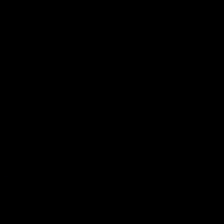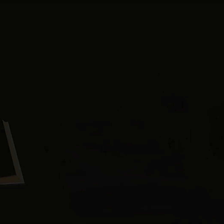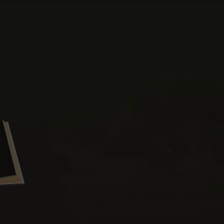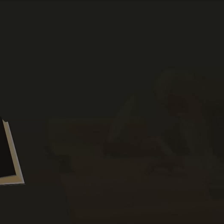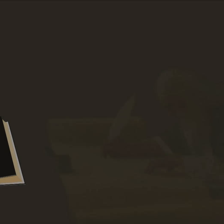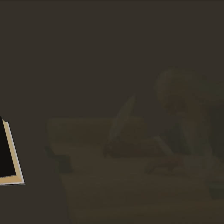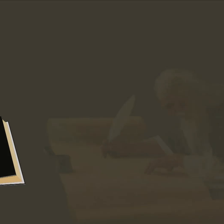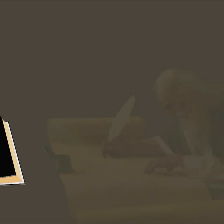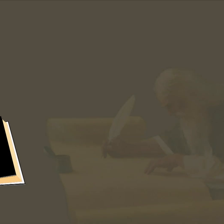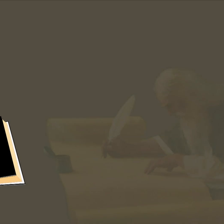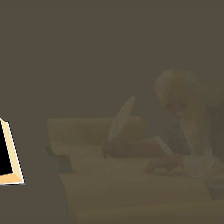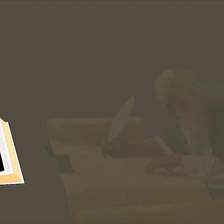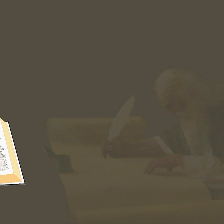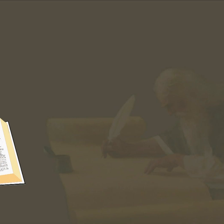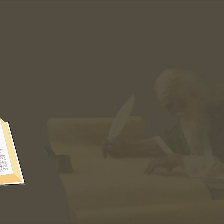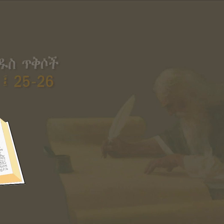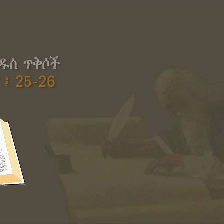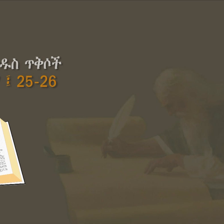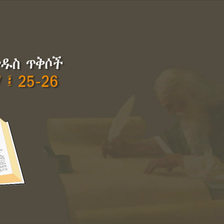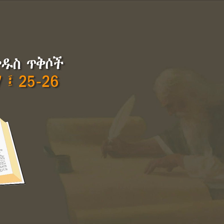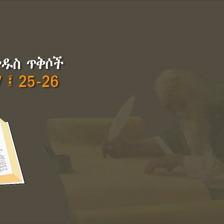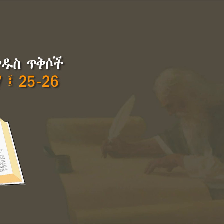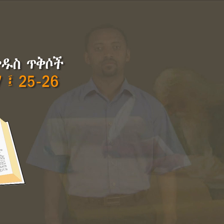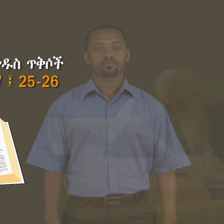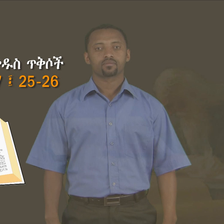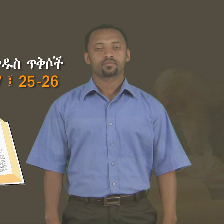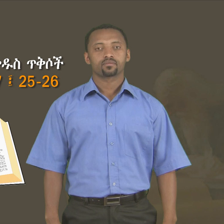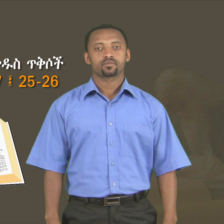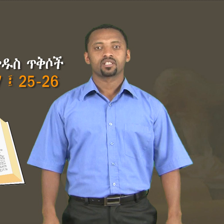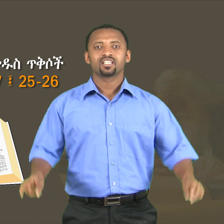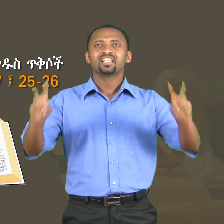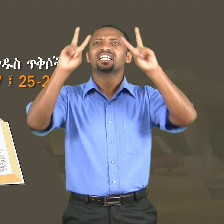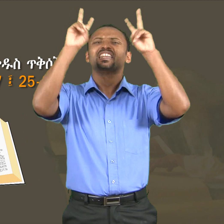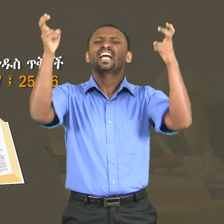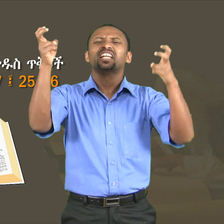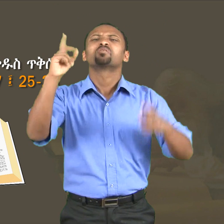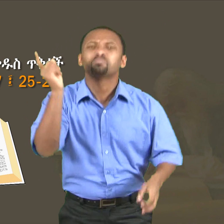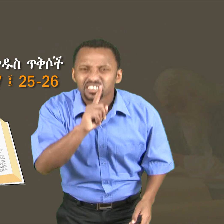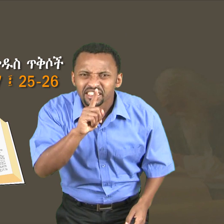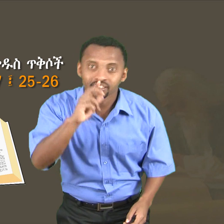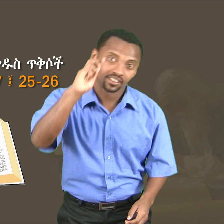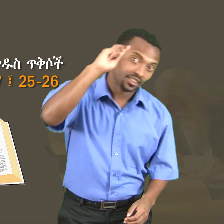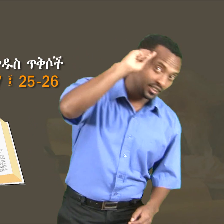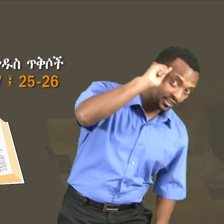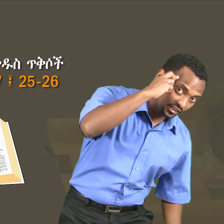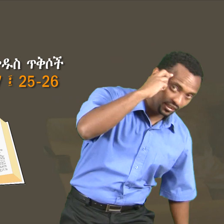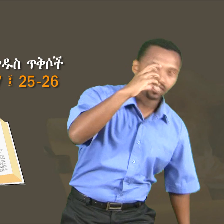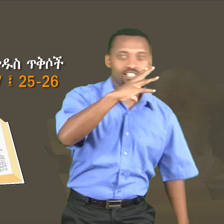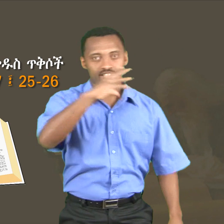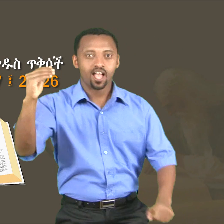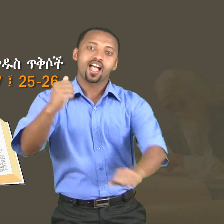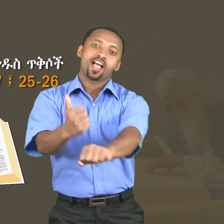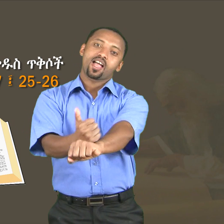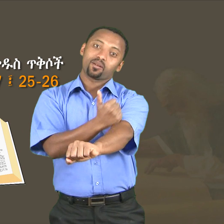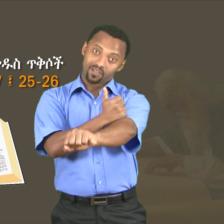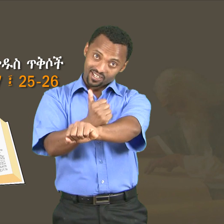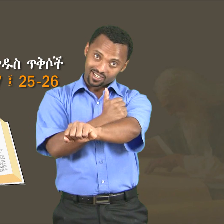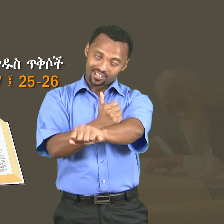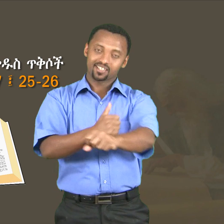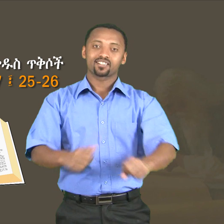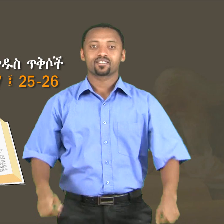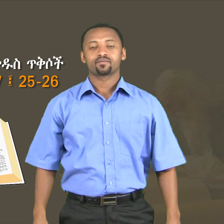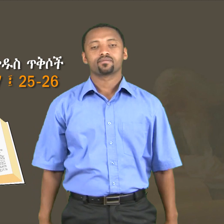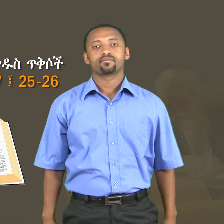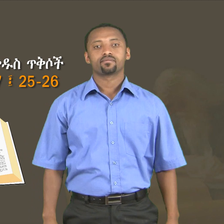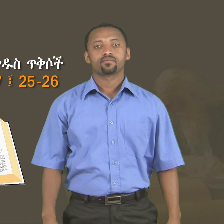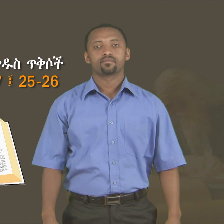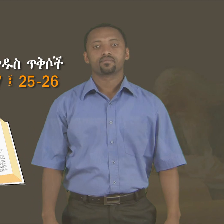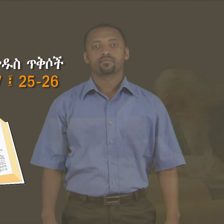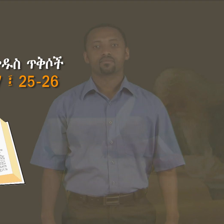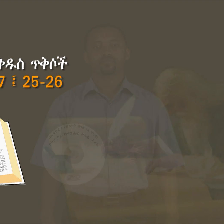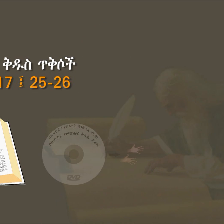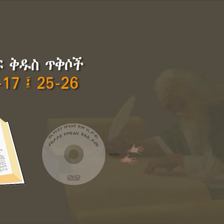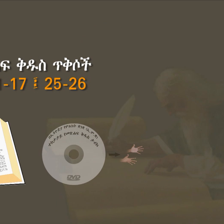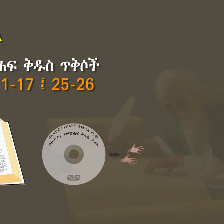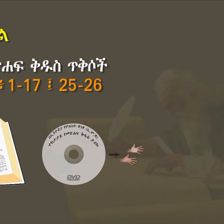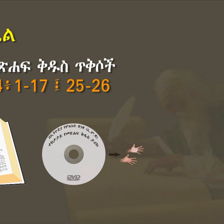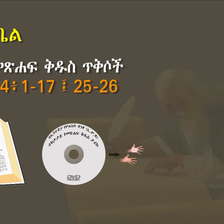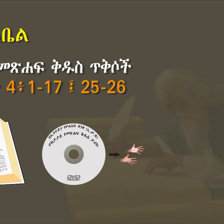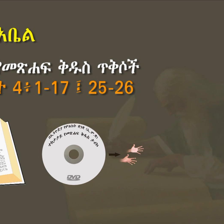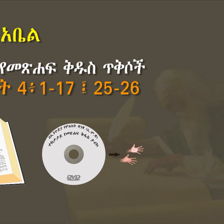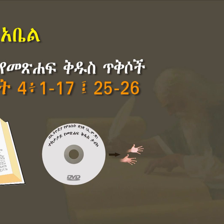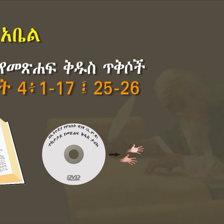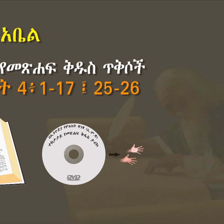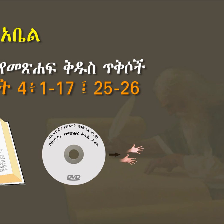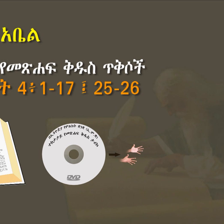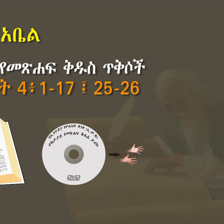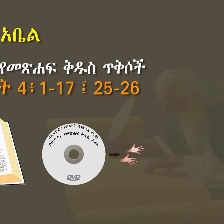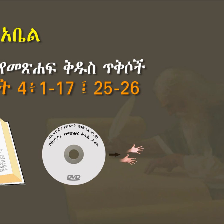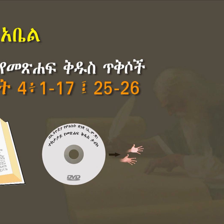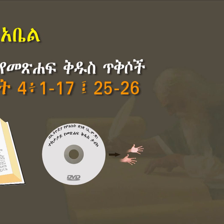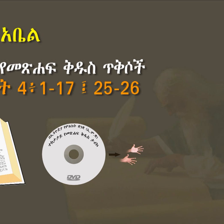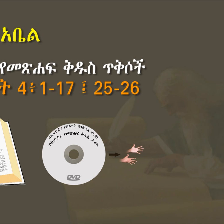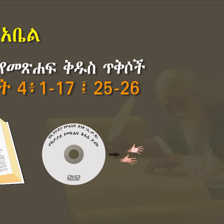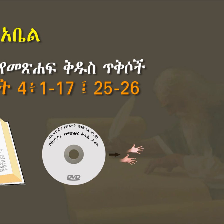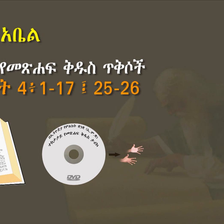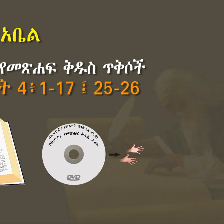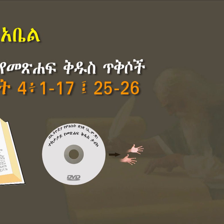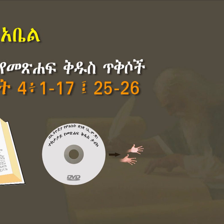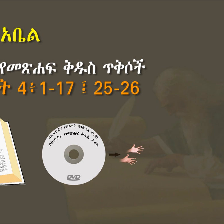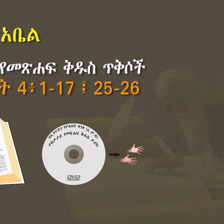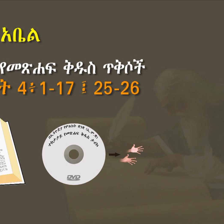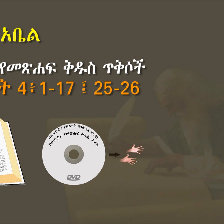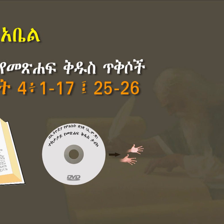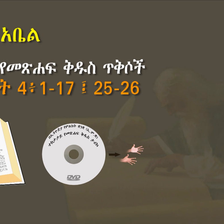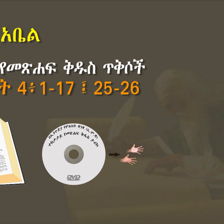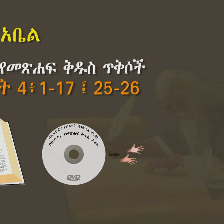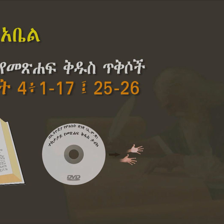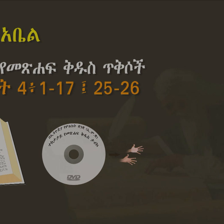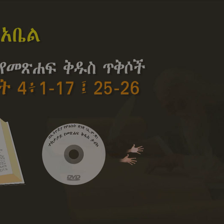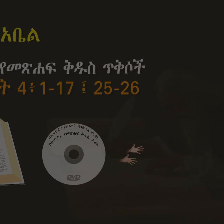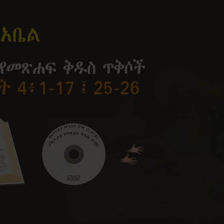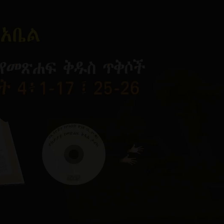Cain and Abel